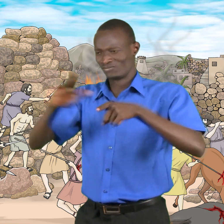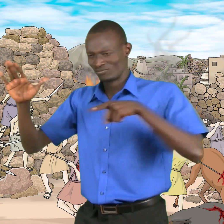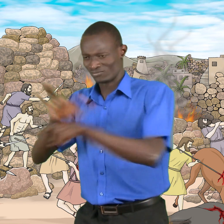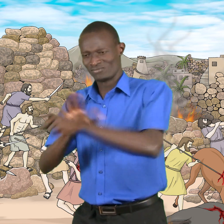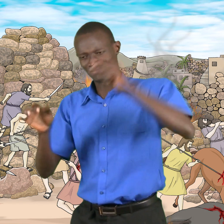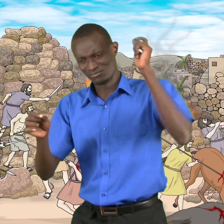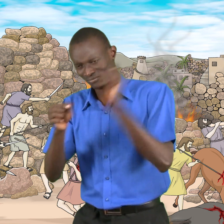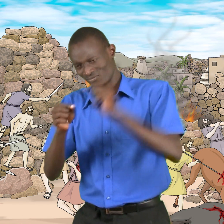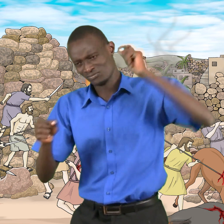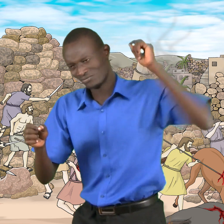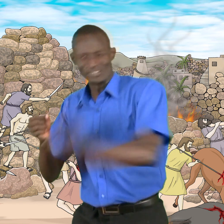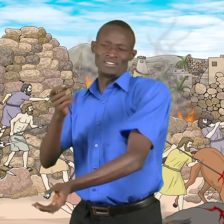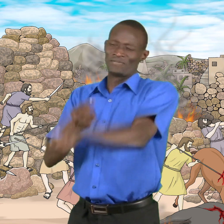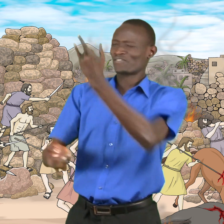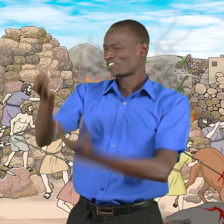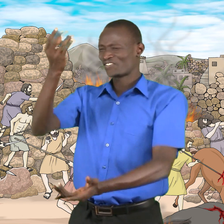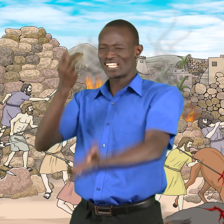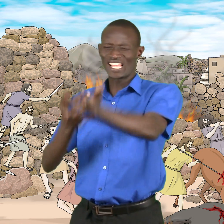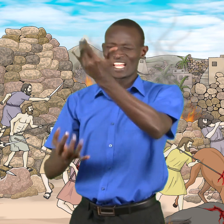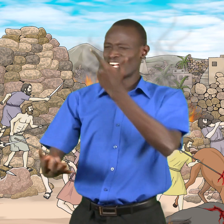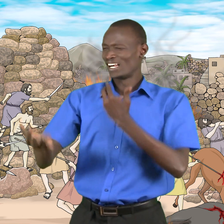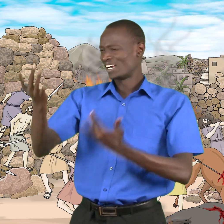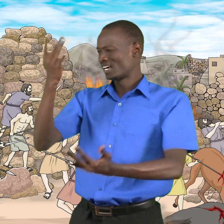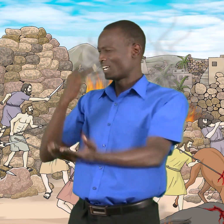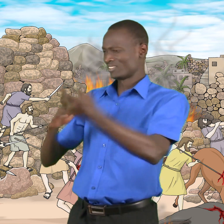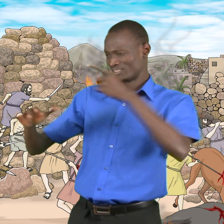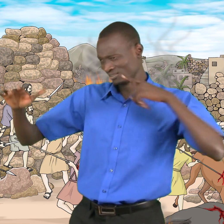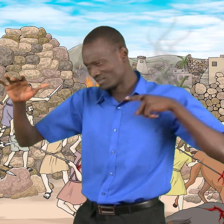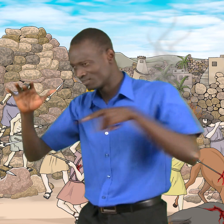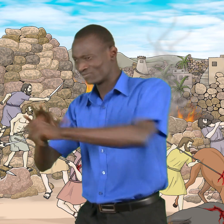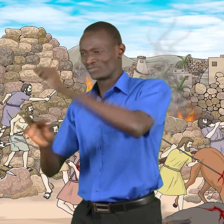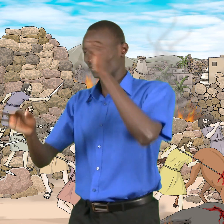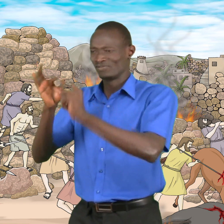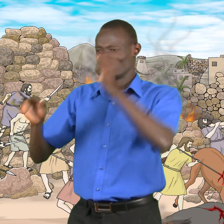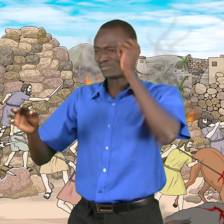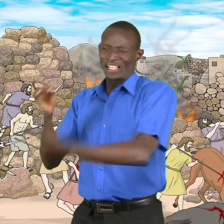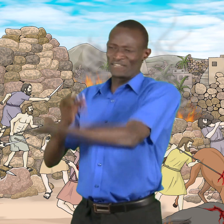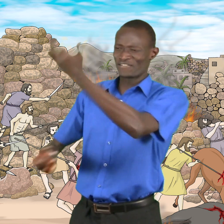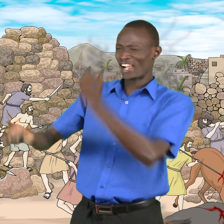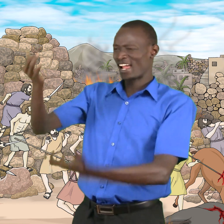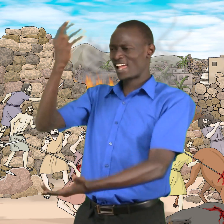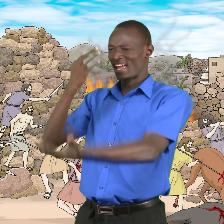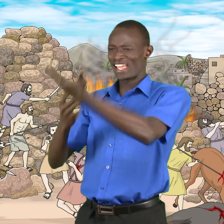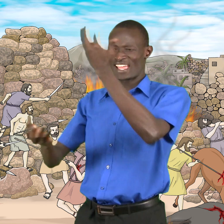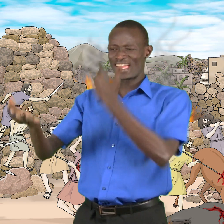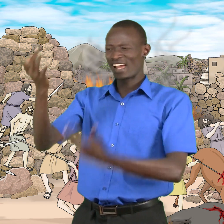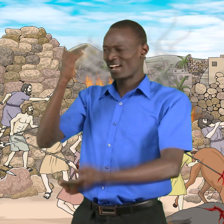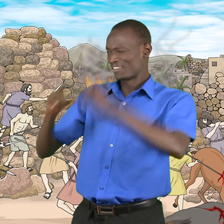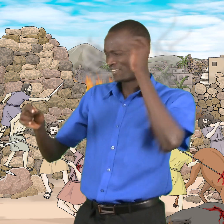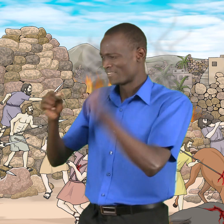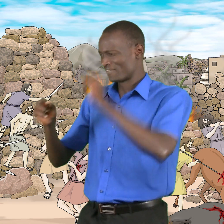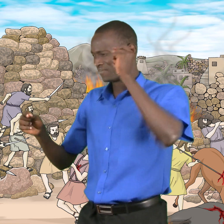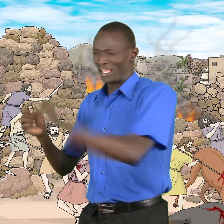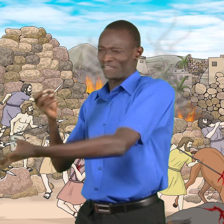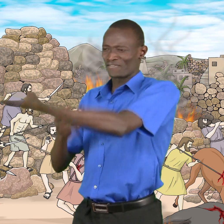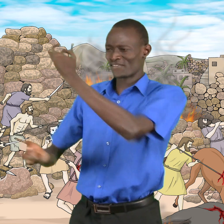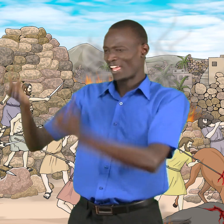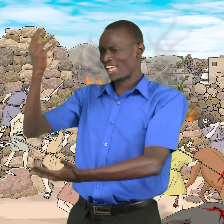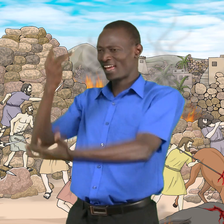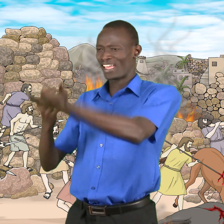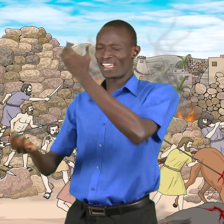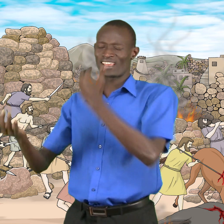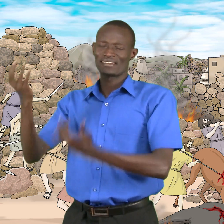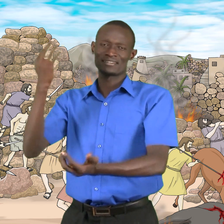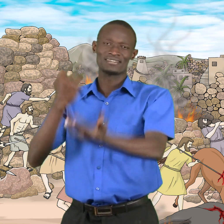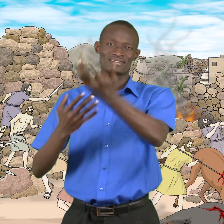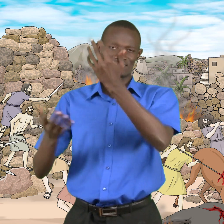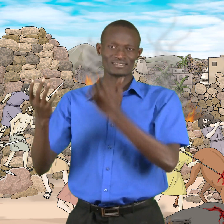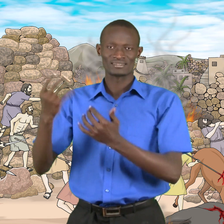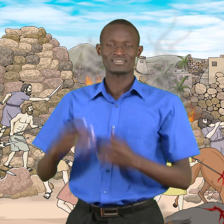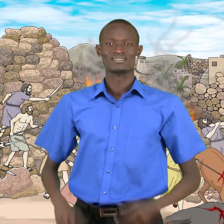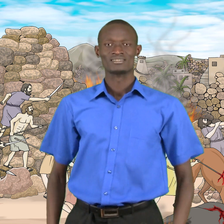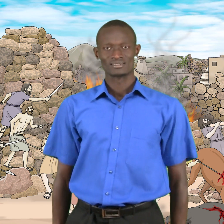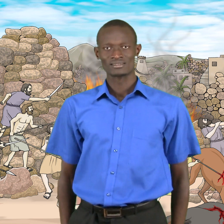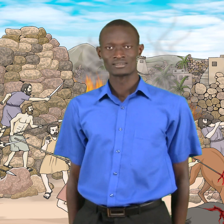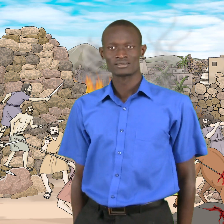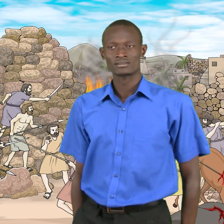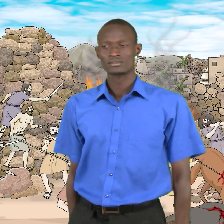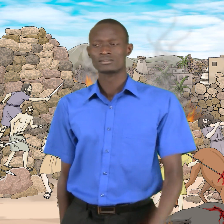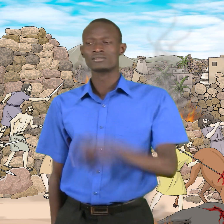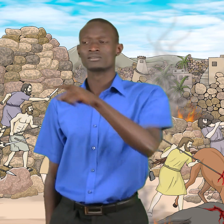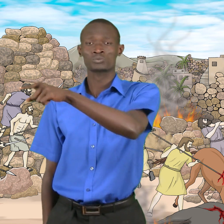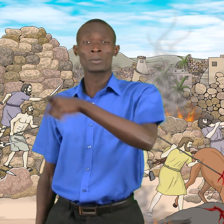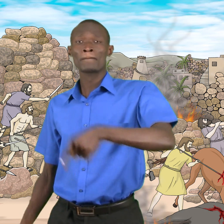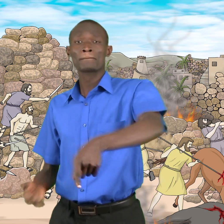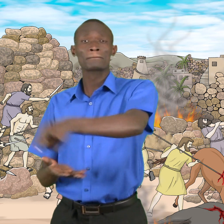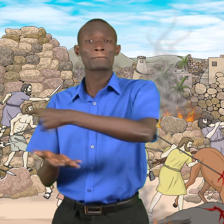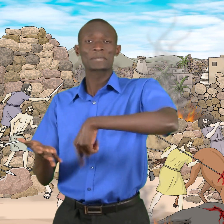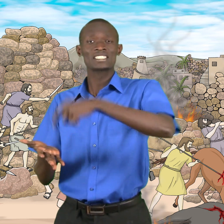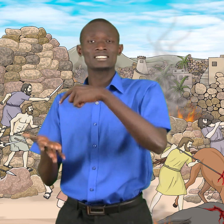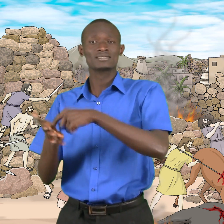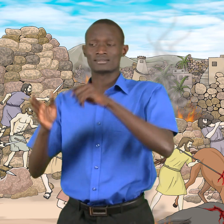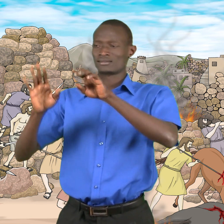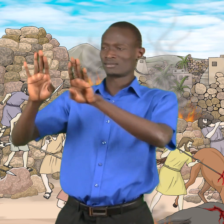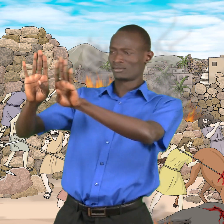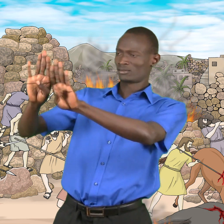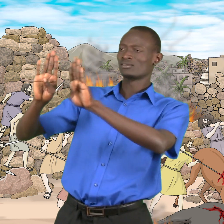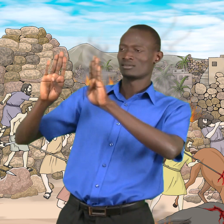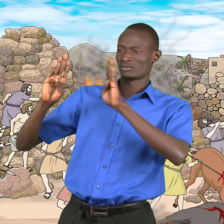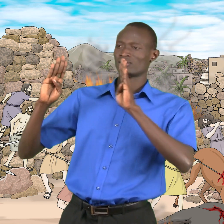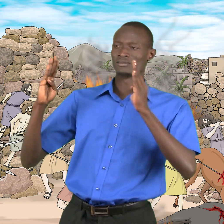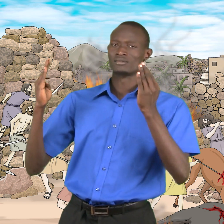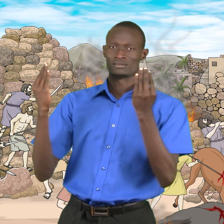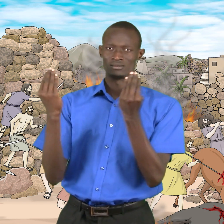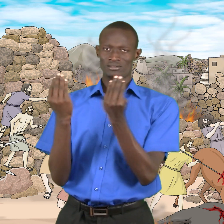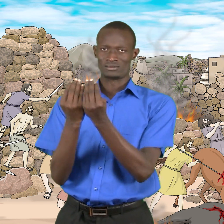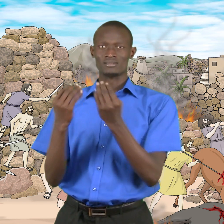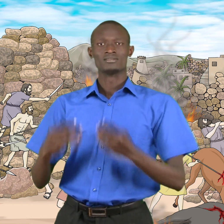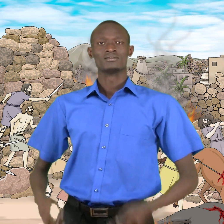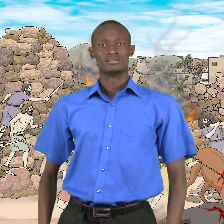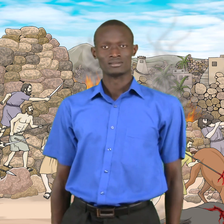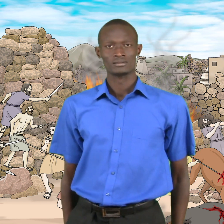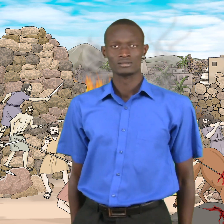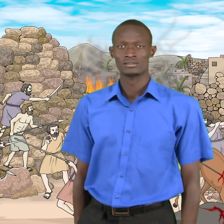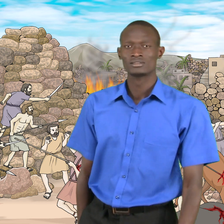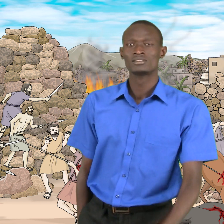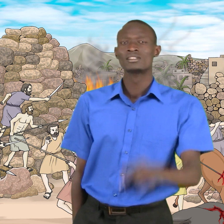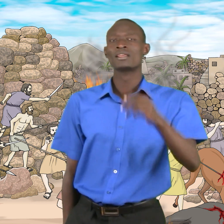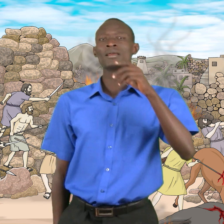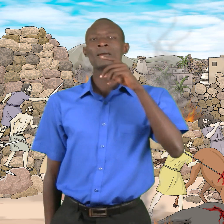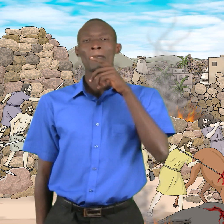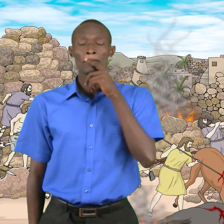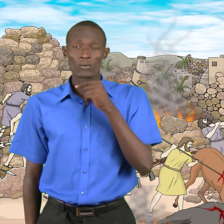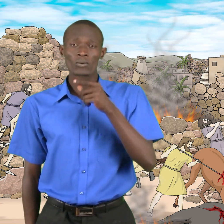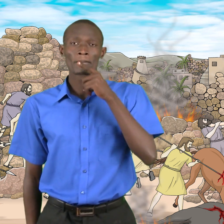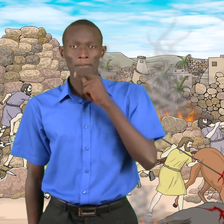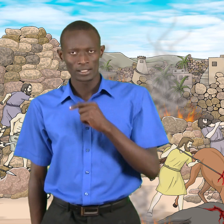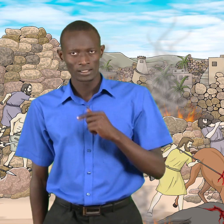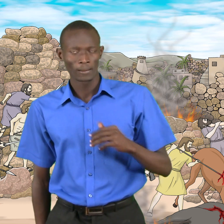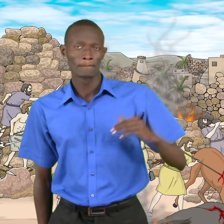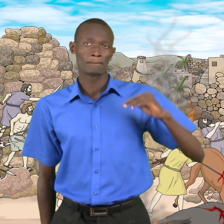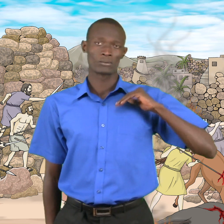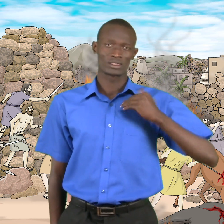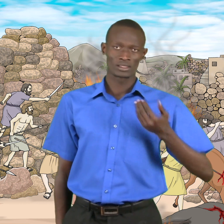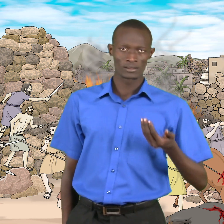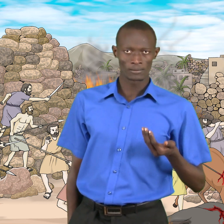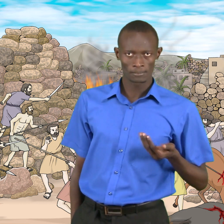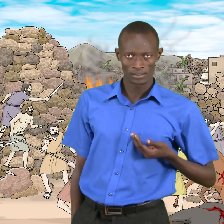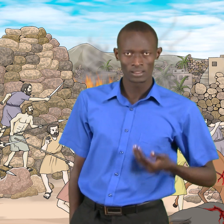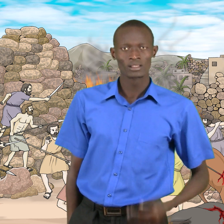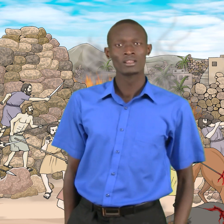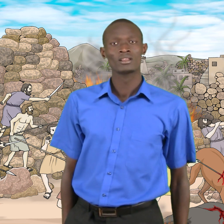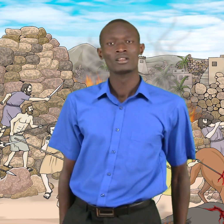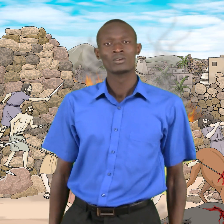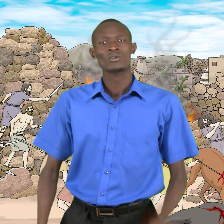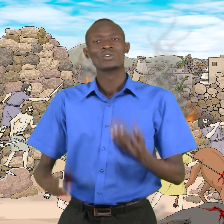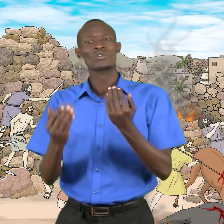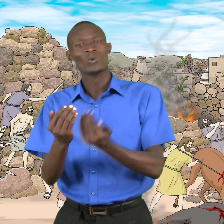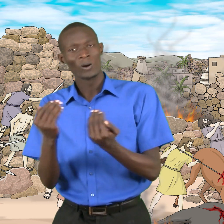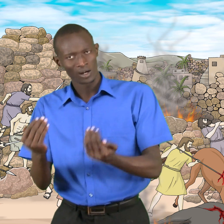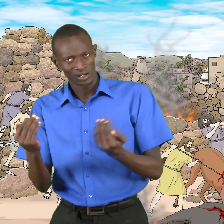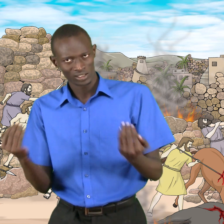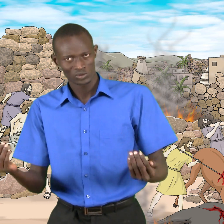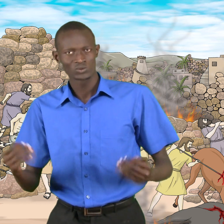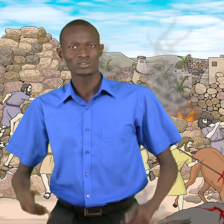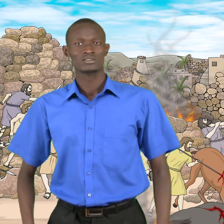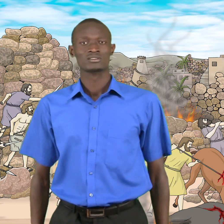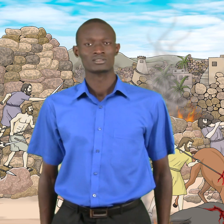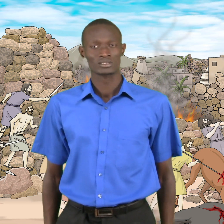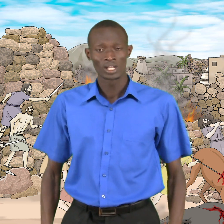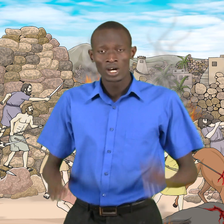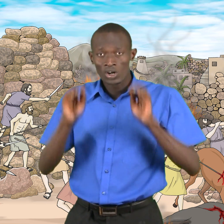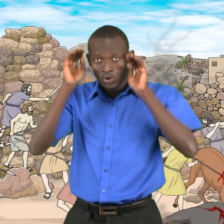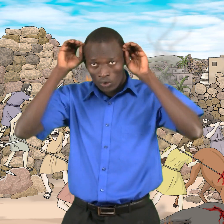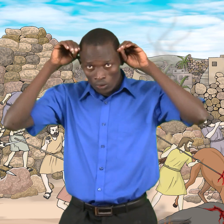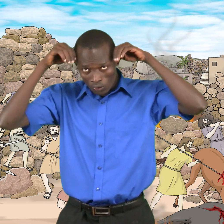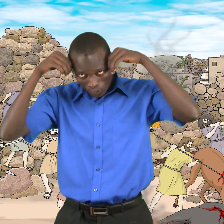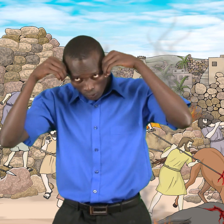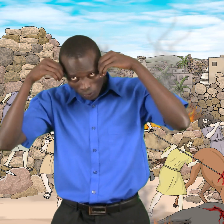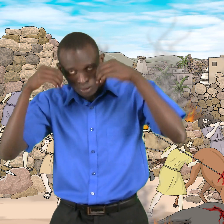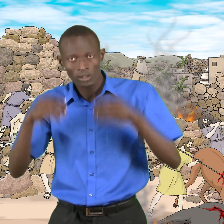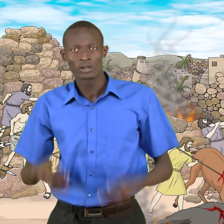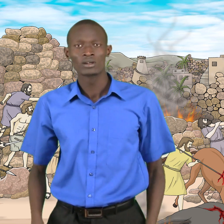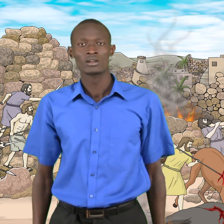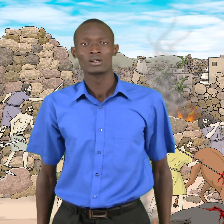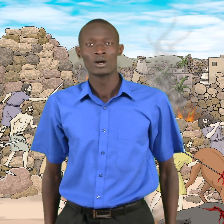Then all the people charged straight into the city and captured it.